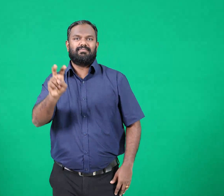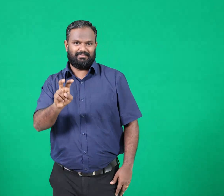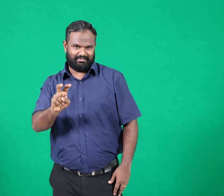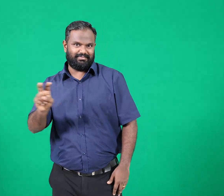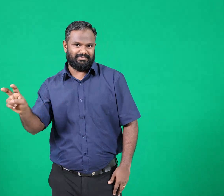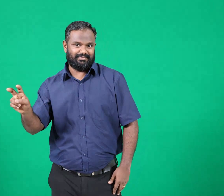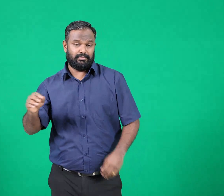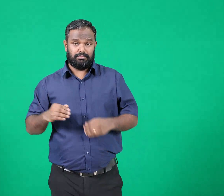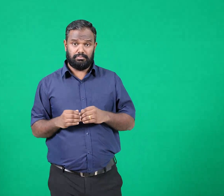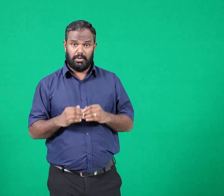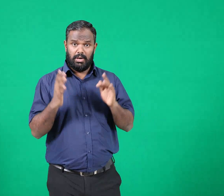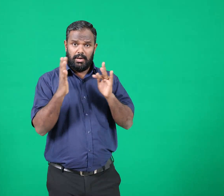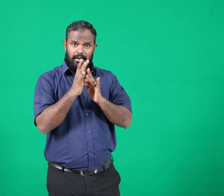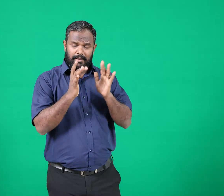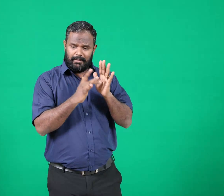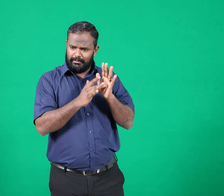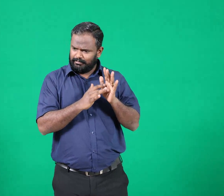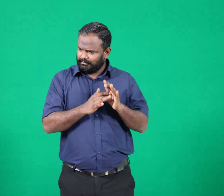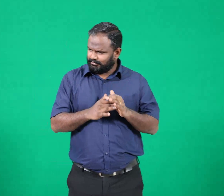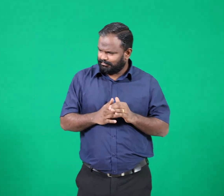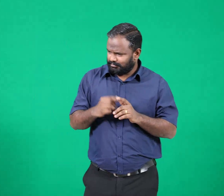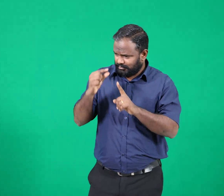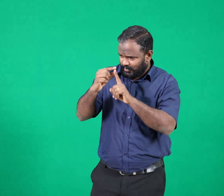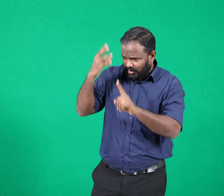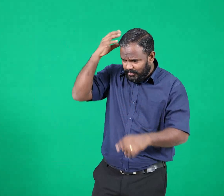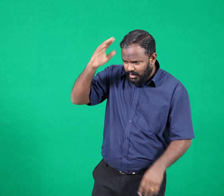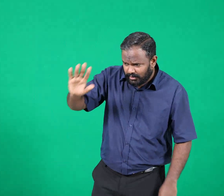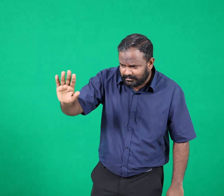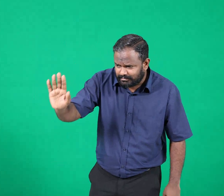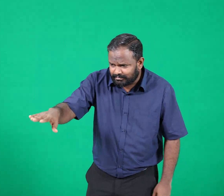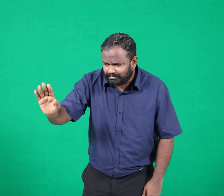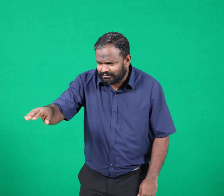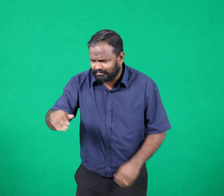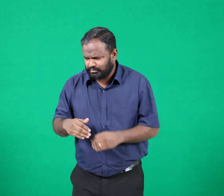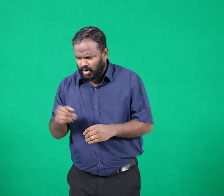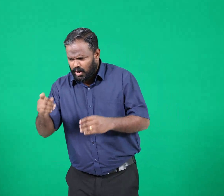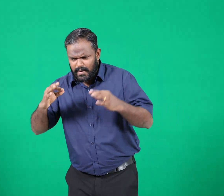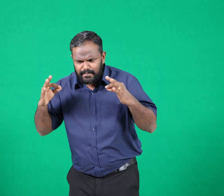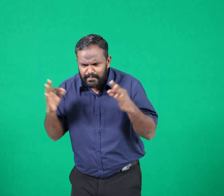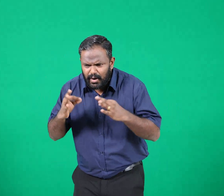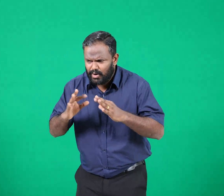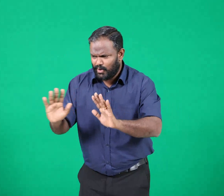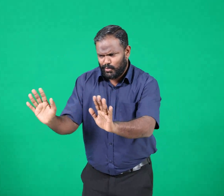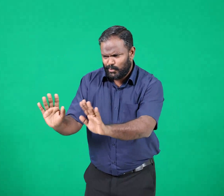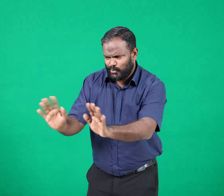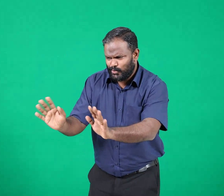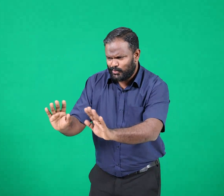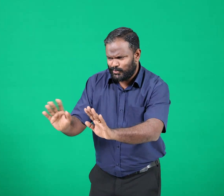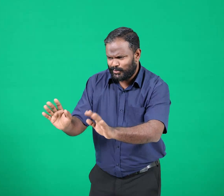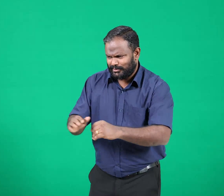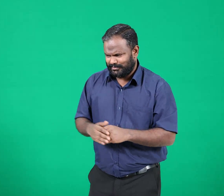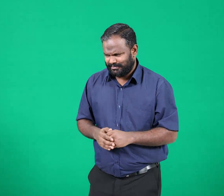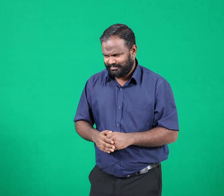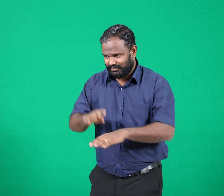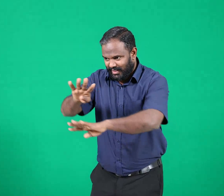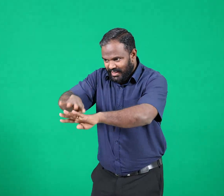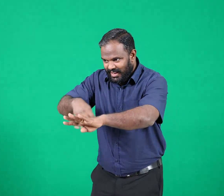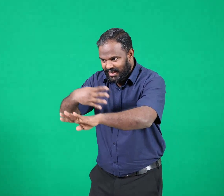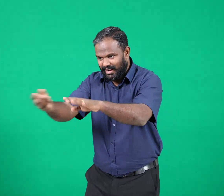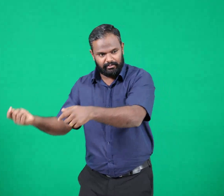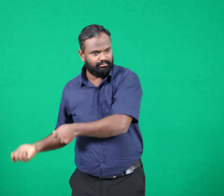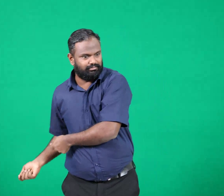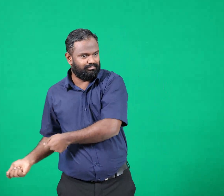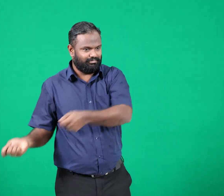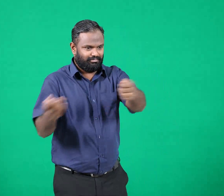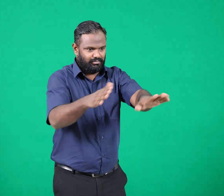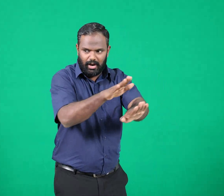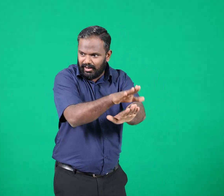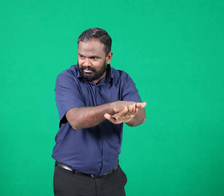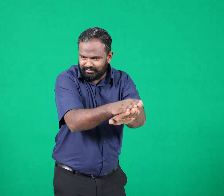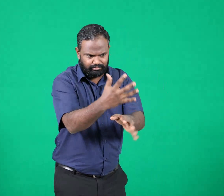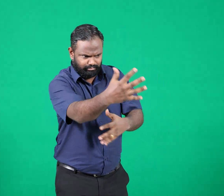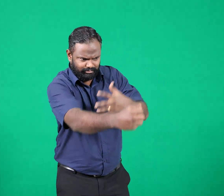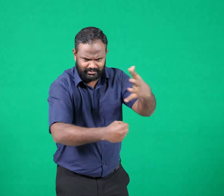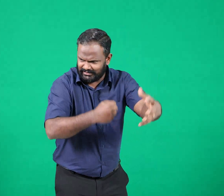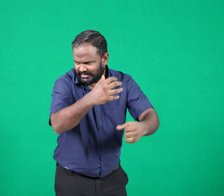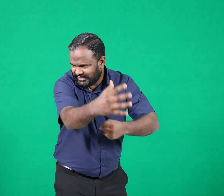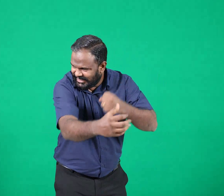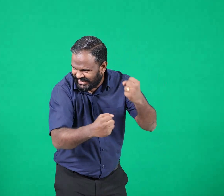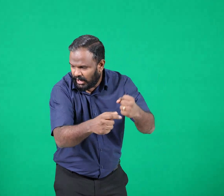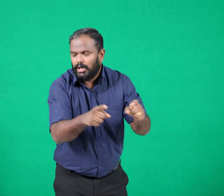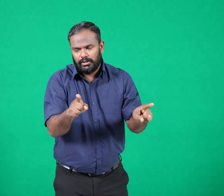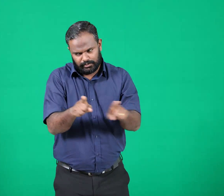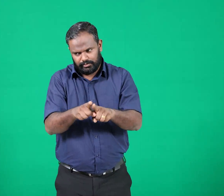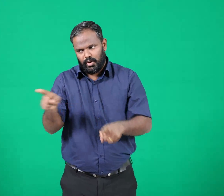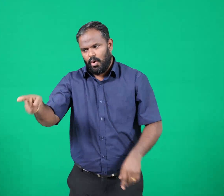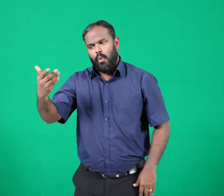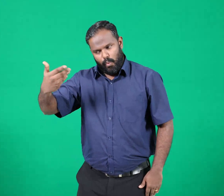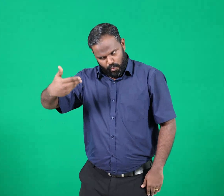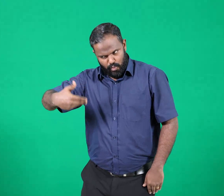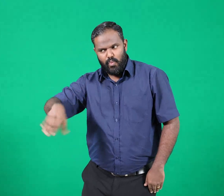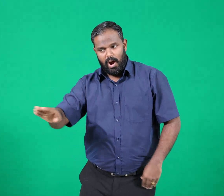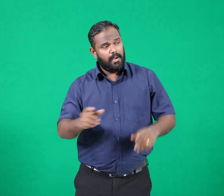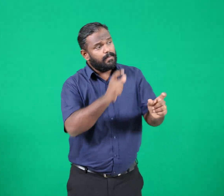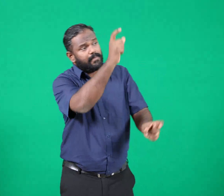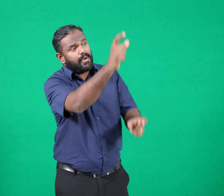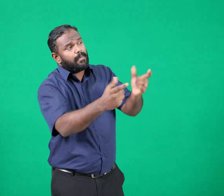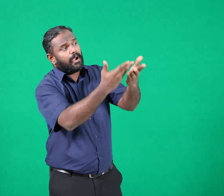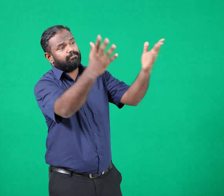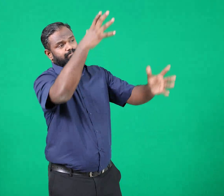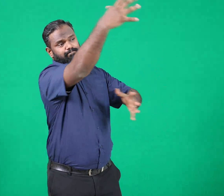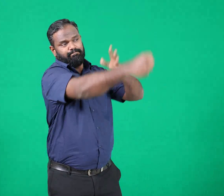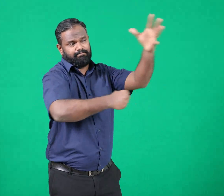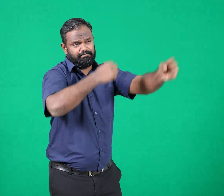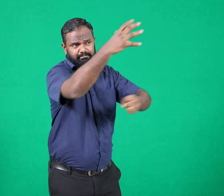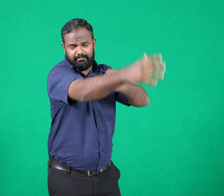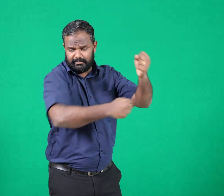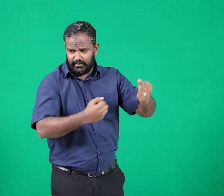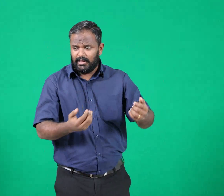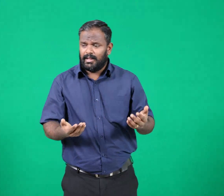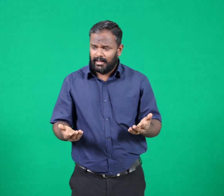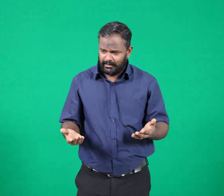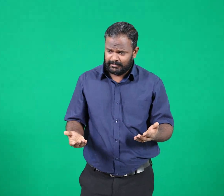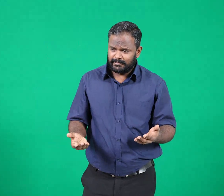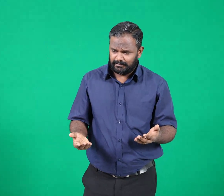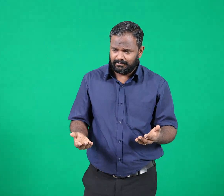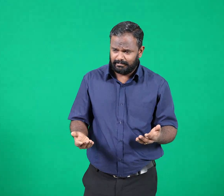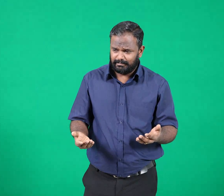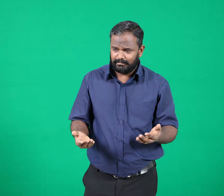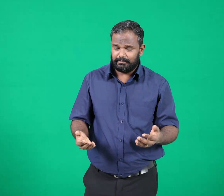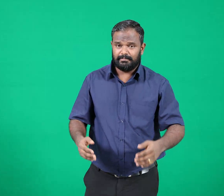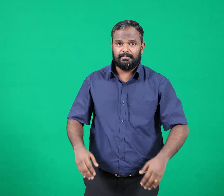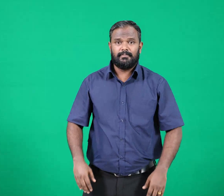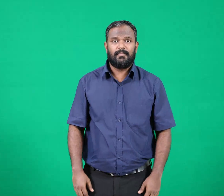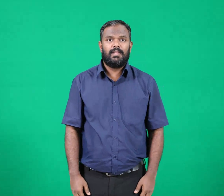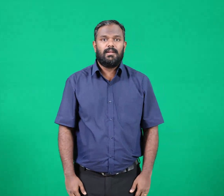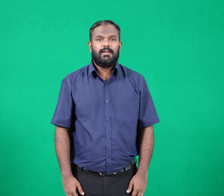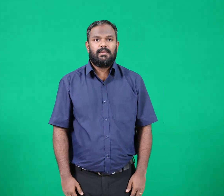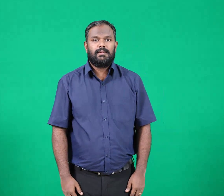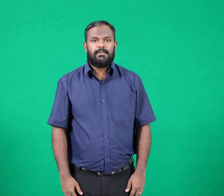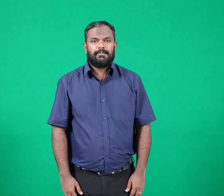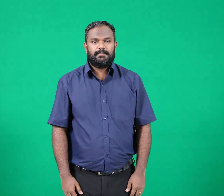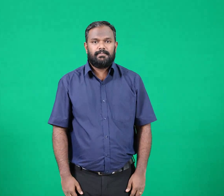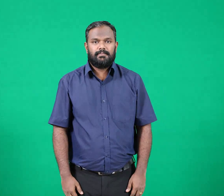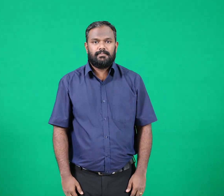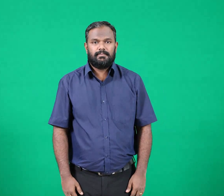"Do not be afraid," Jesus said to Simon. " From now on you will catch men."